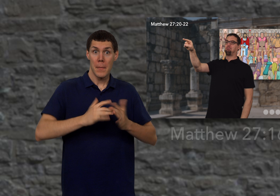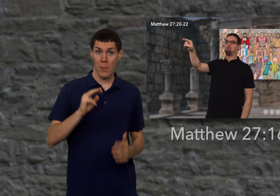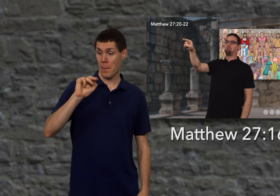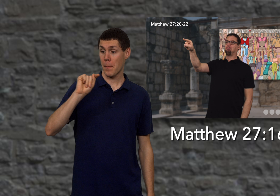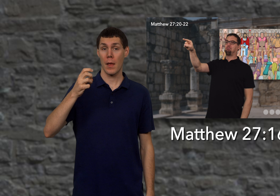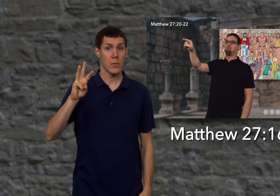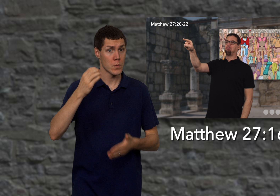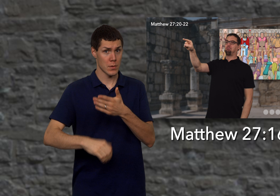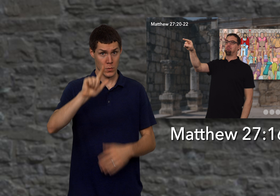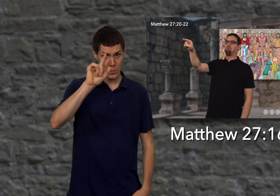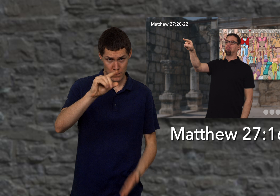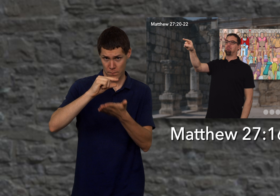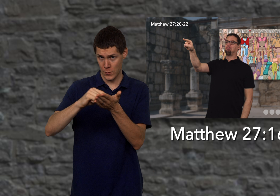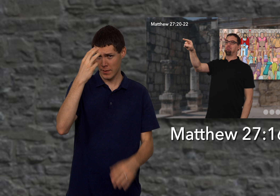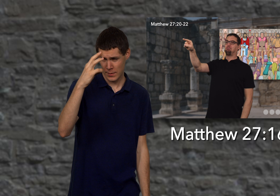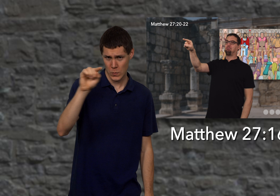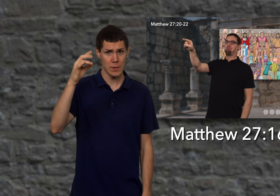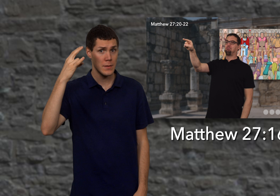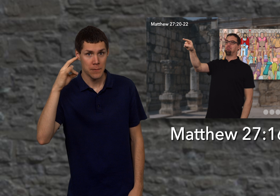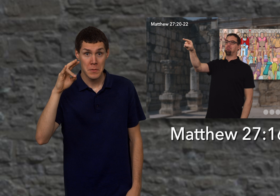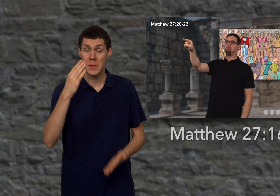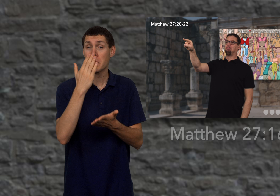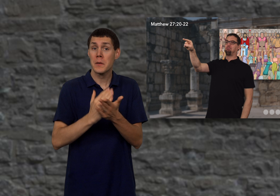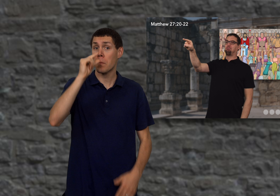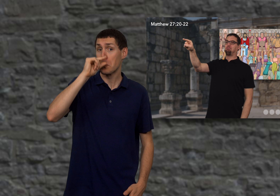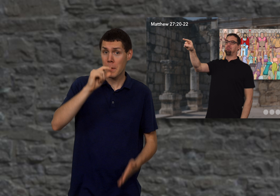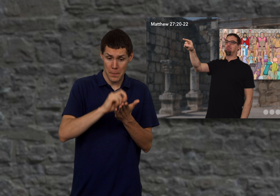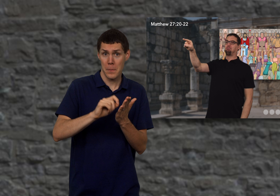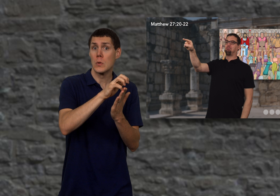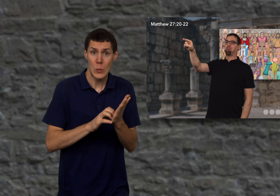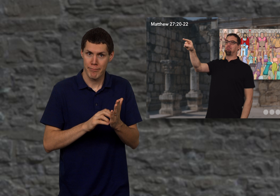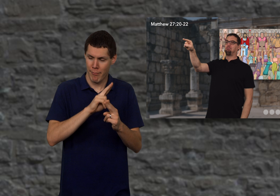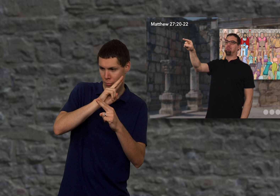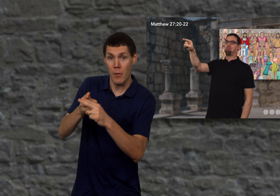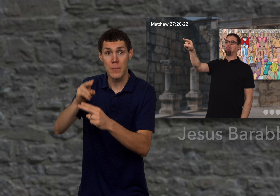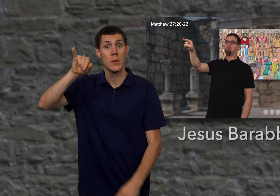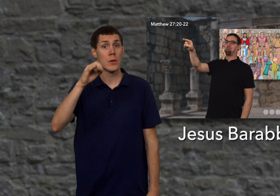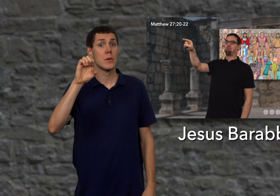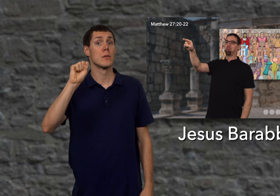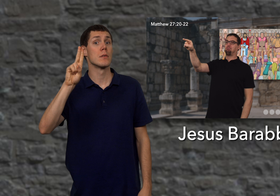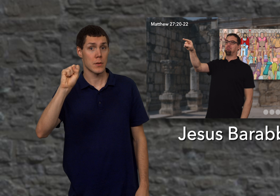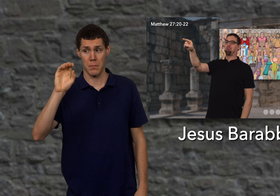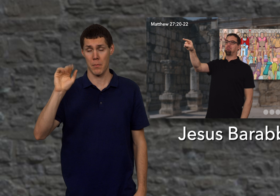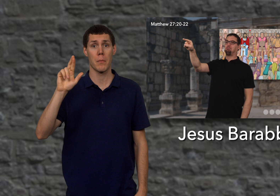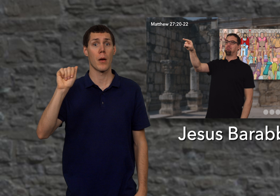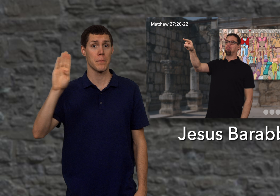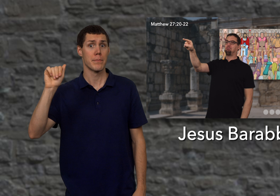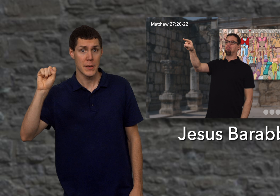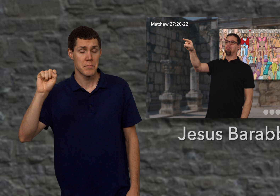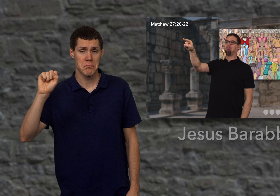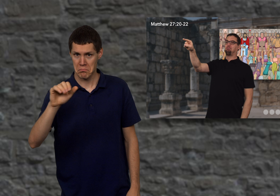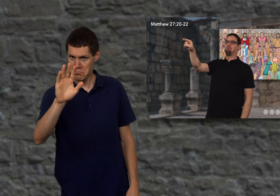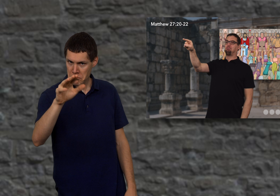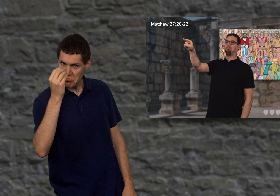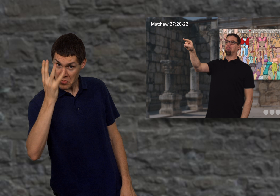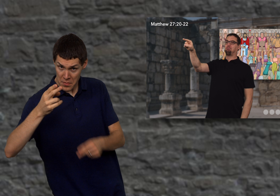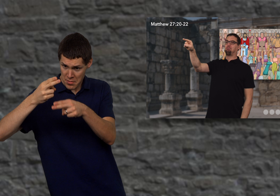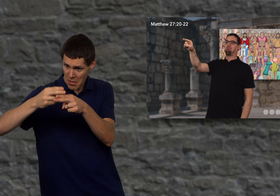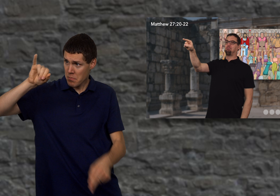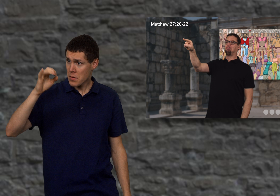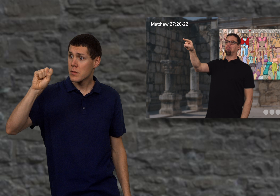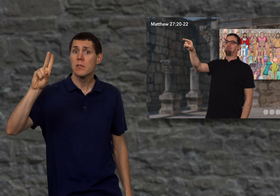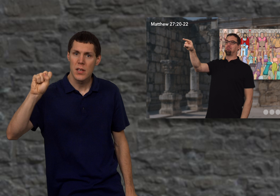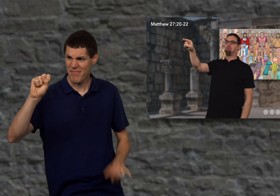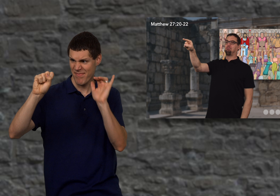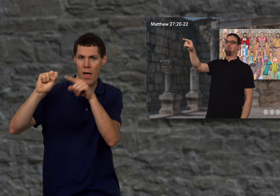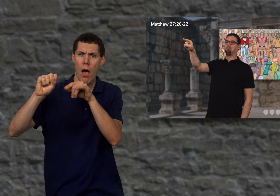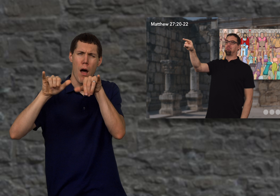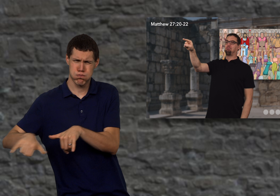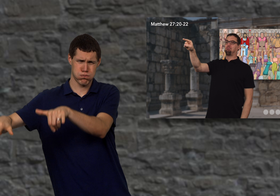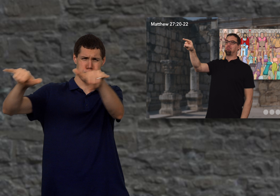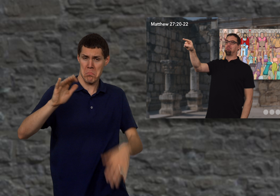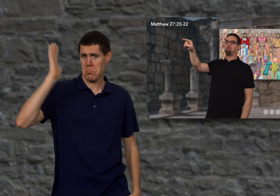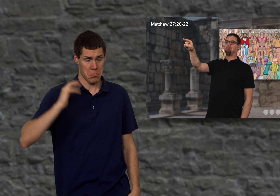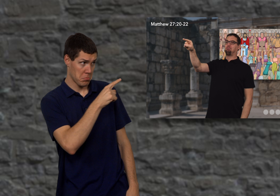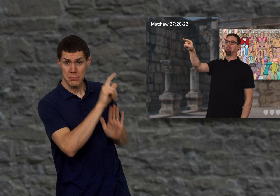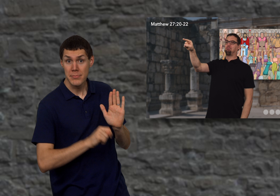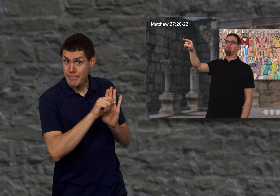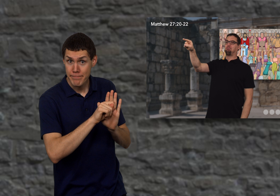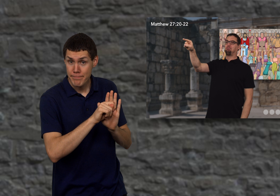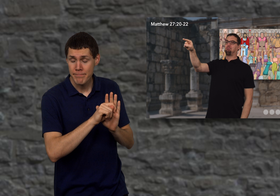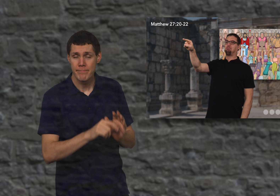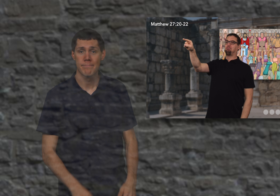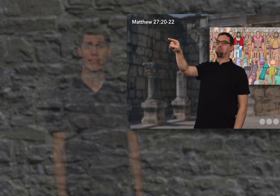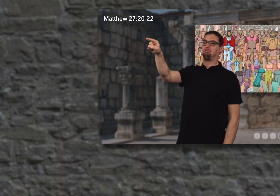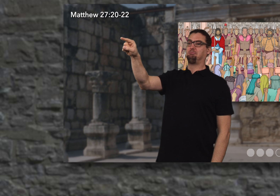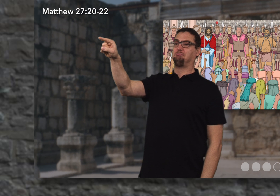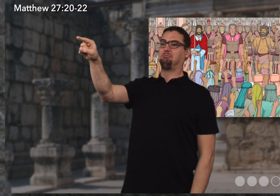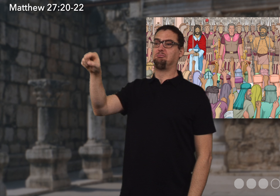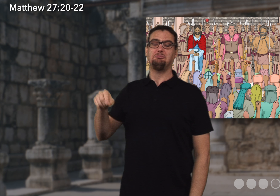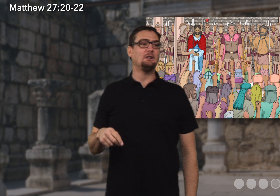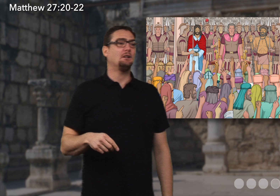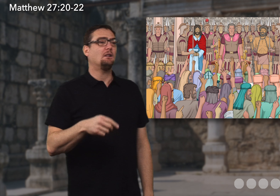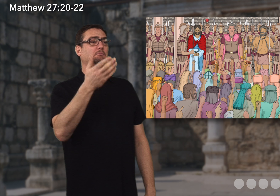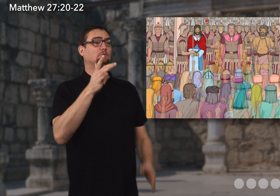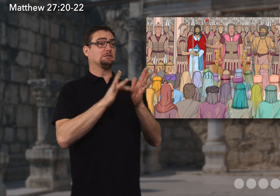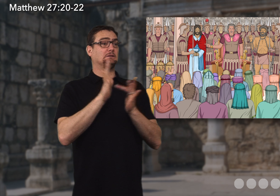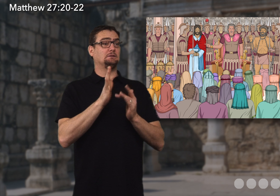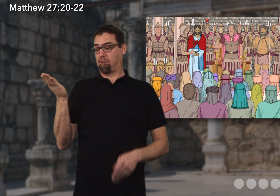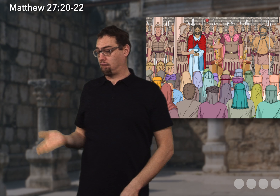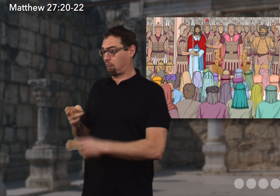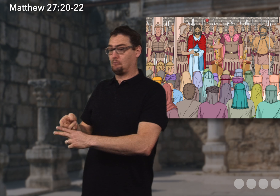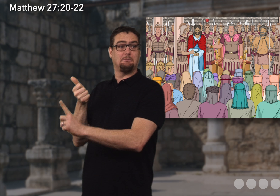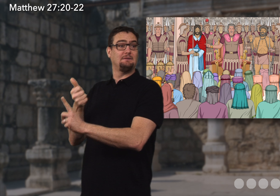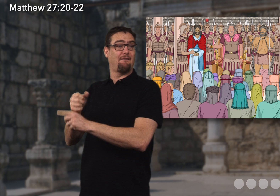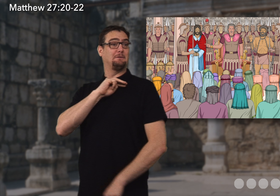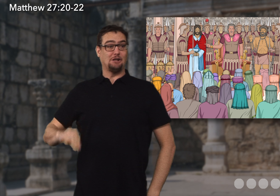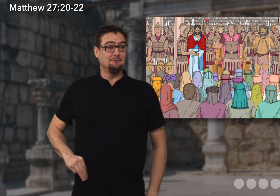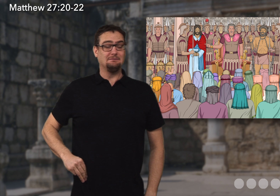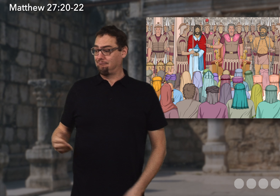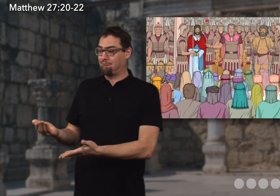“Barabbas,” they replied. “What then should I do with Jesus who is called Christ?”